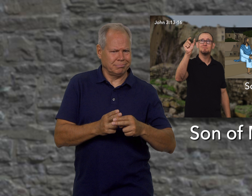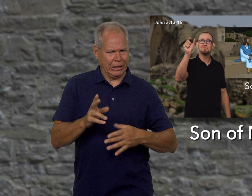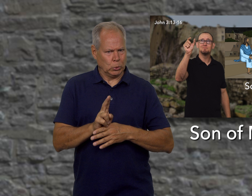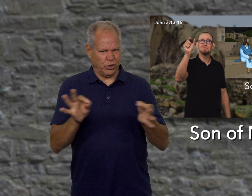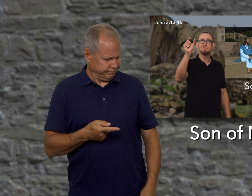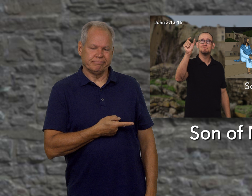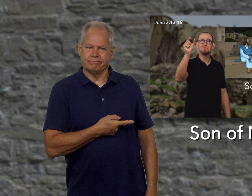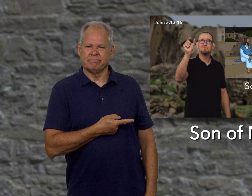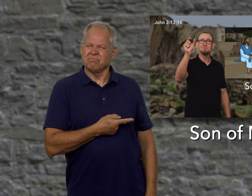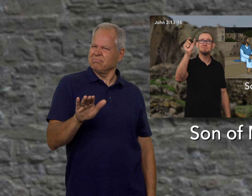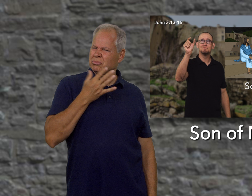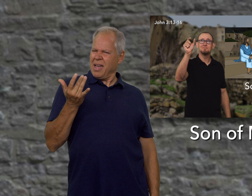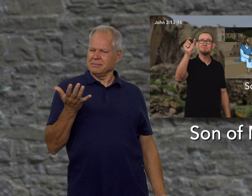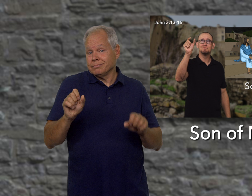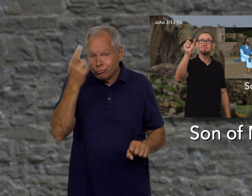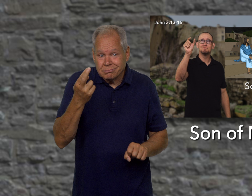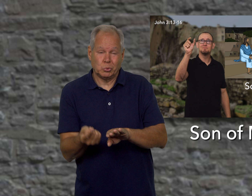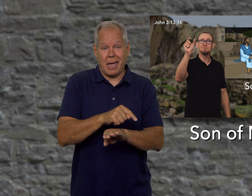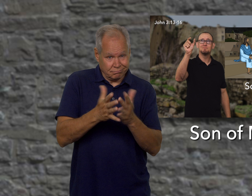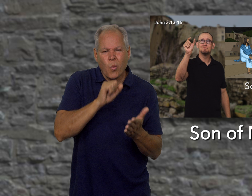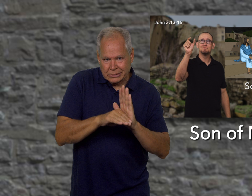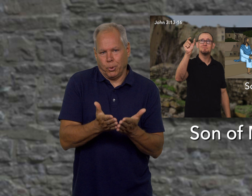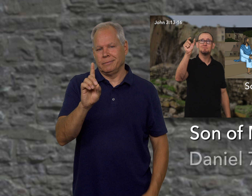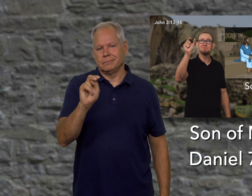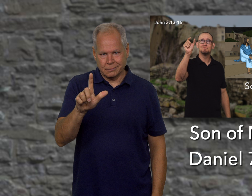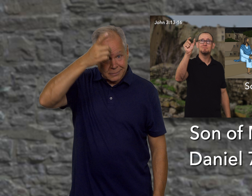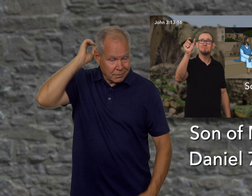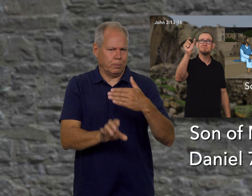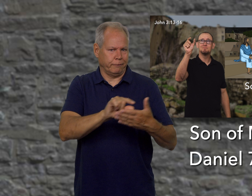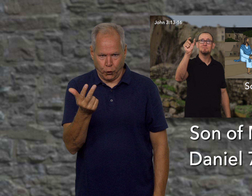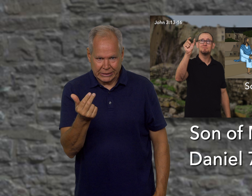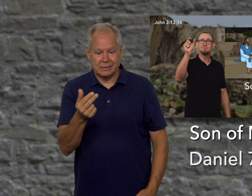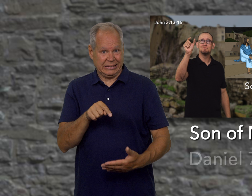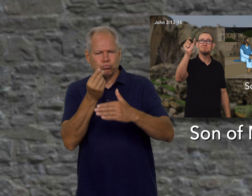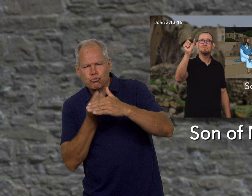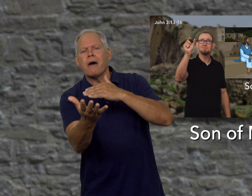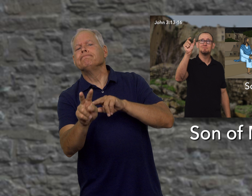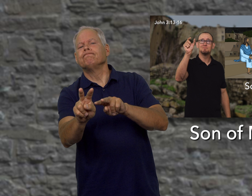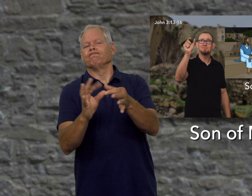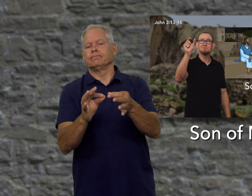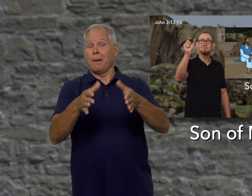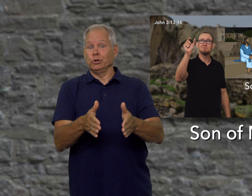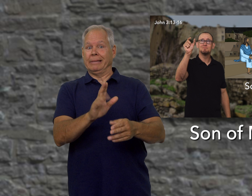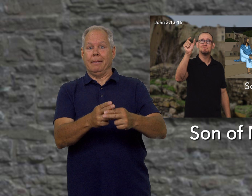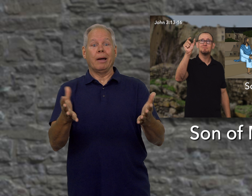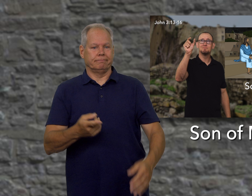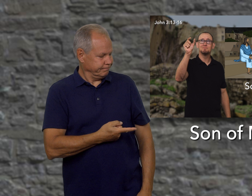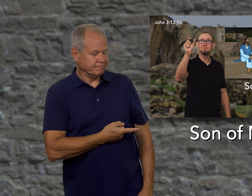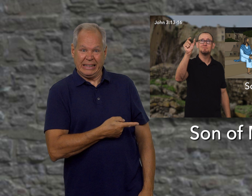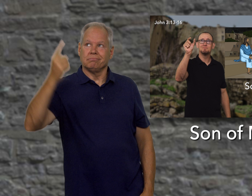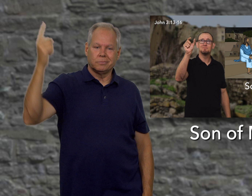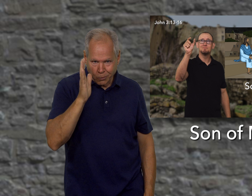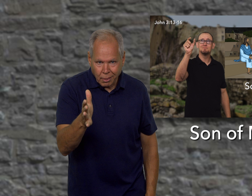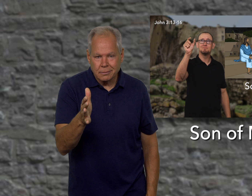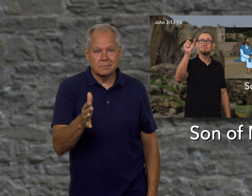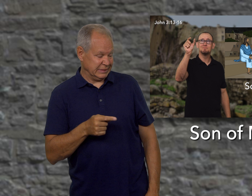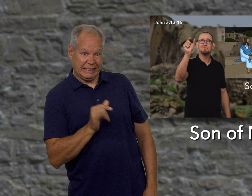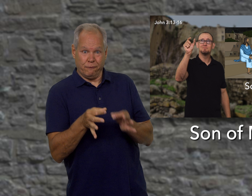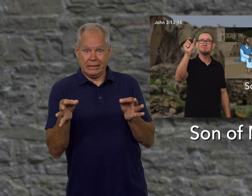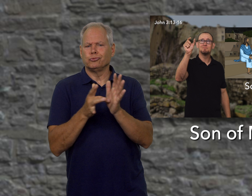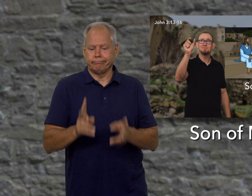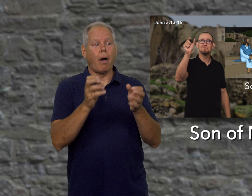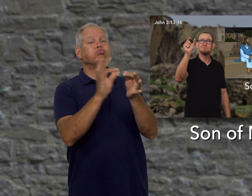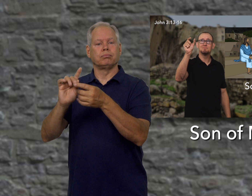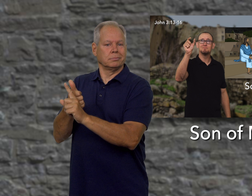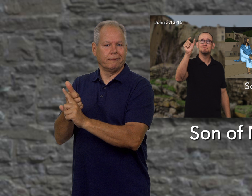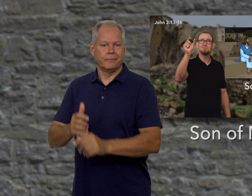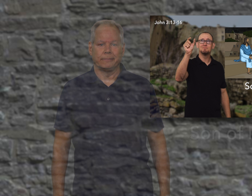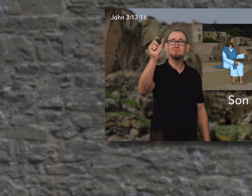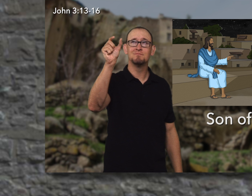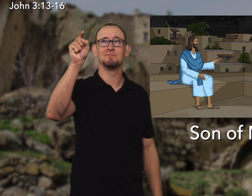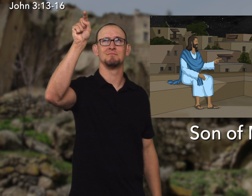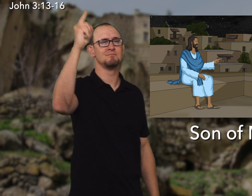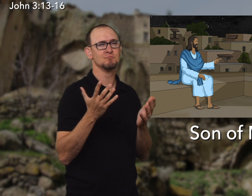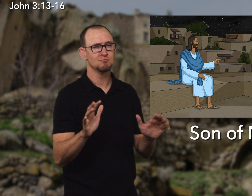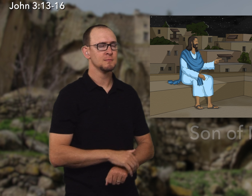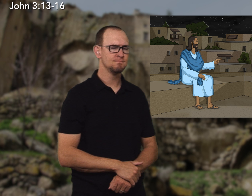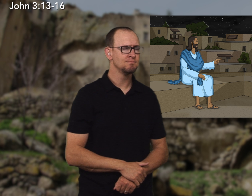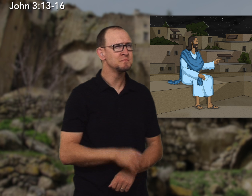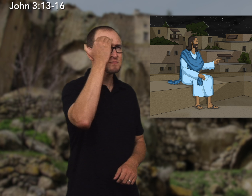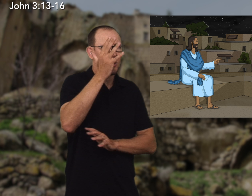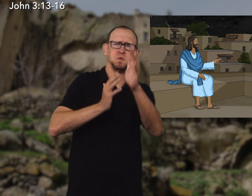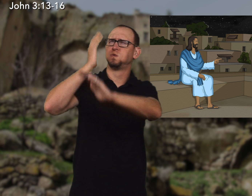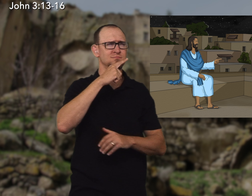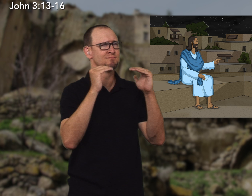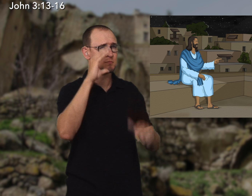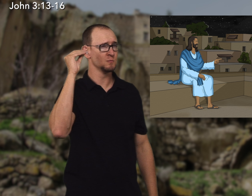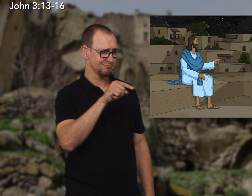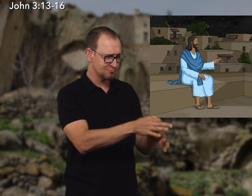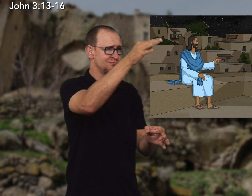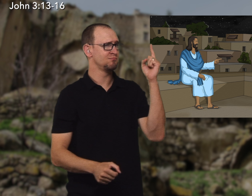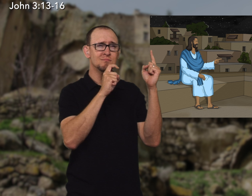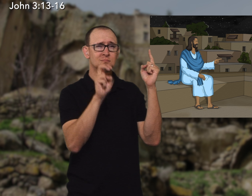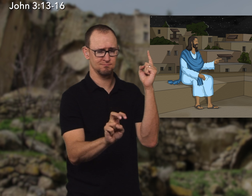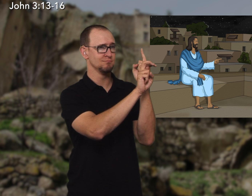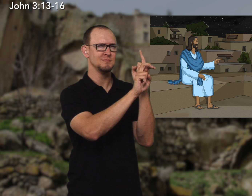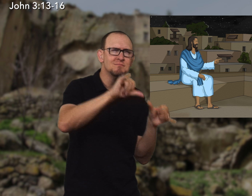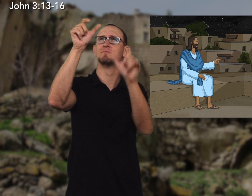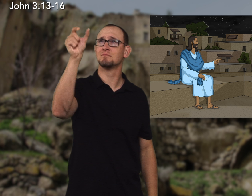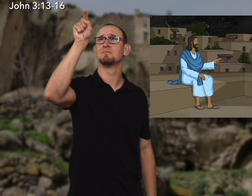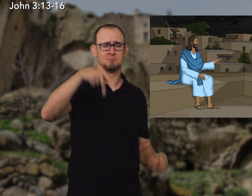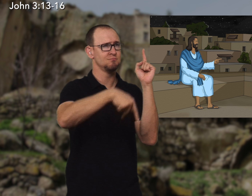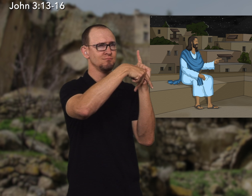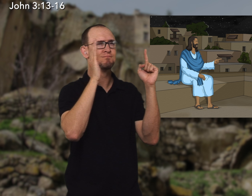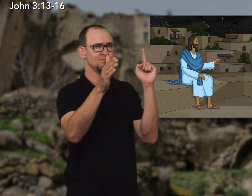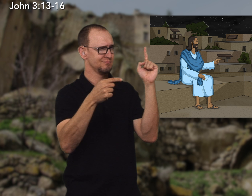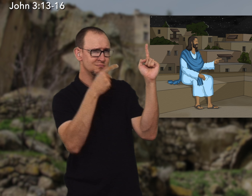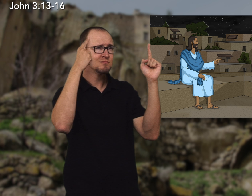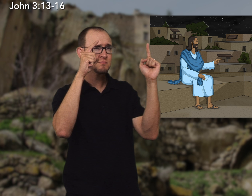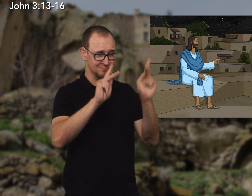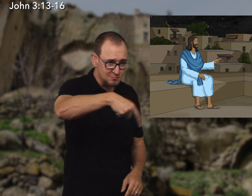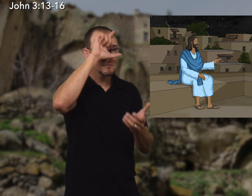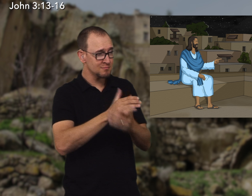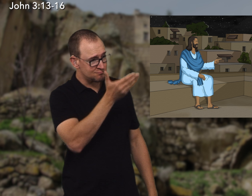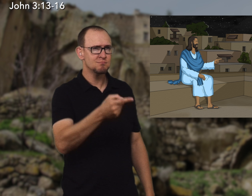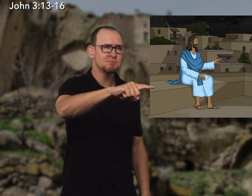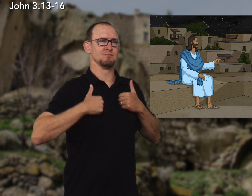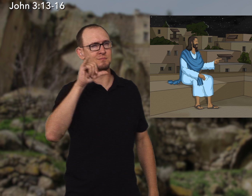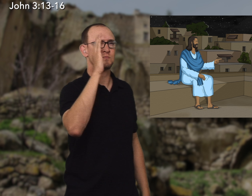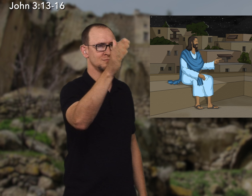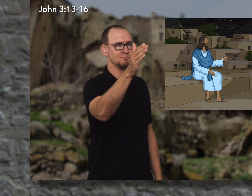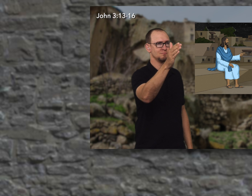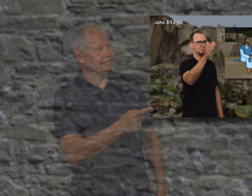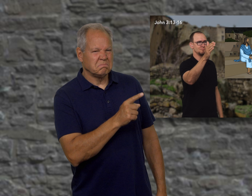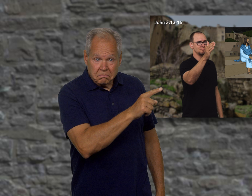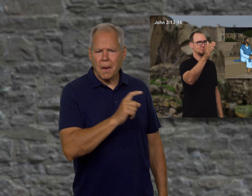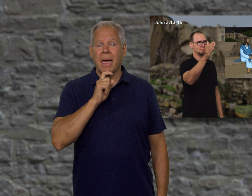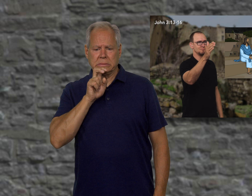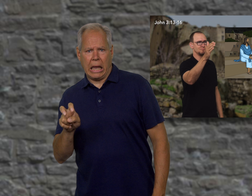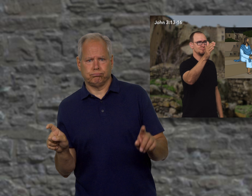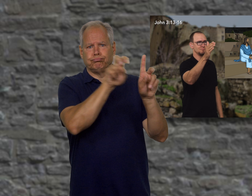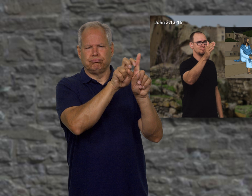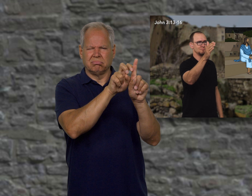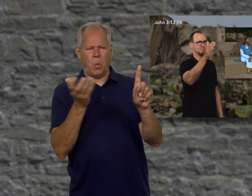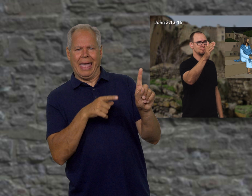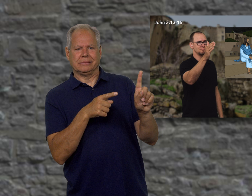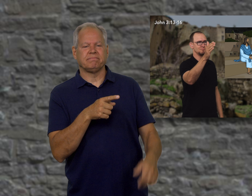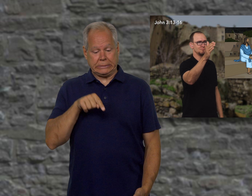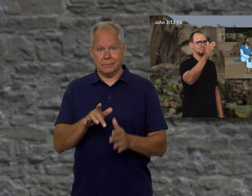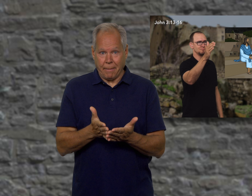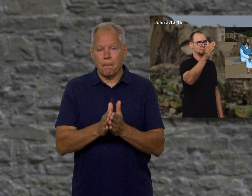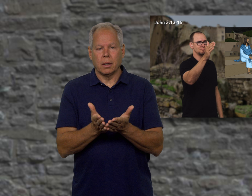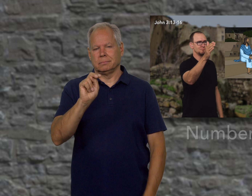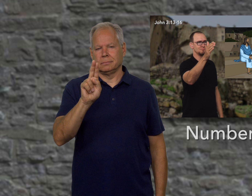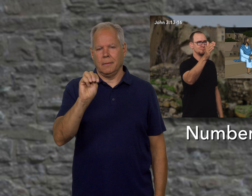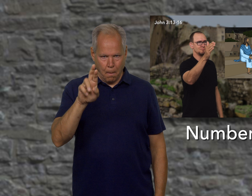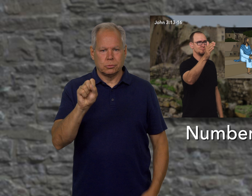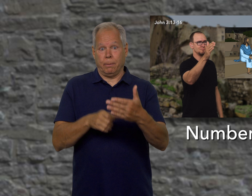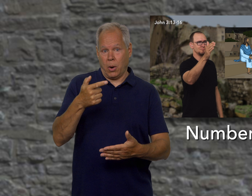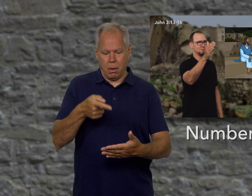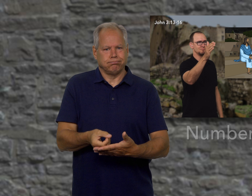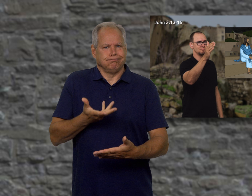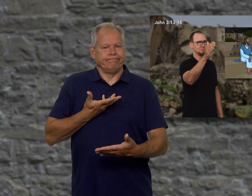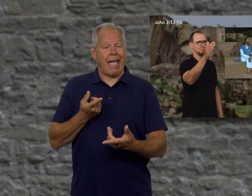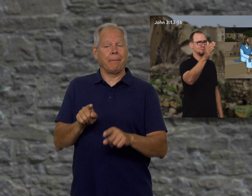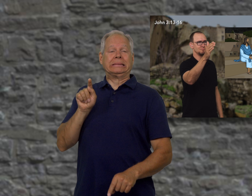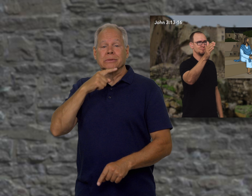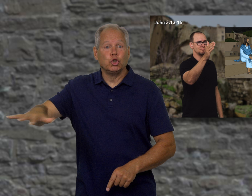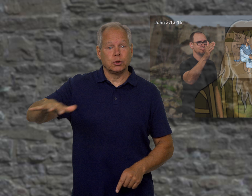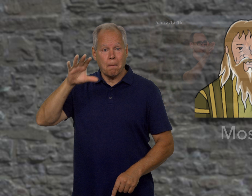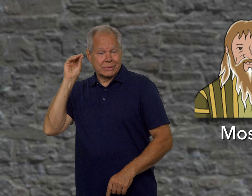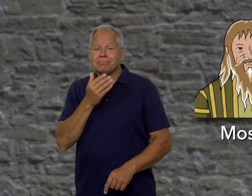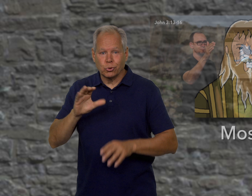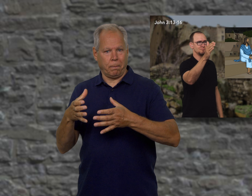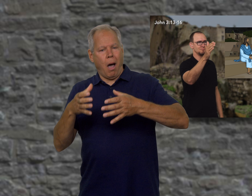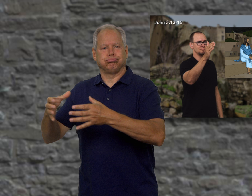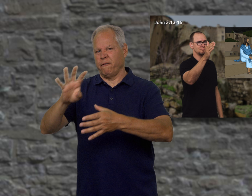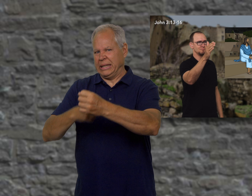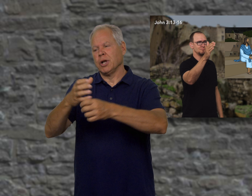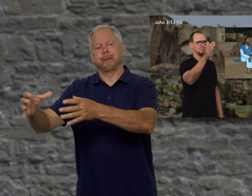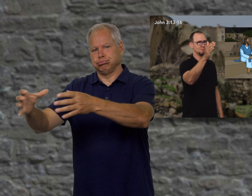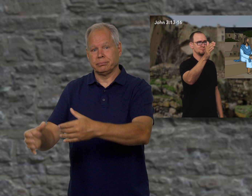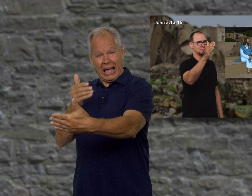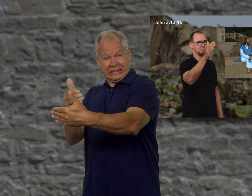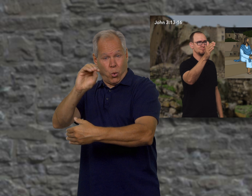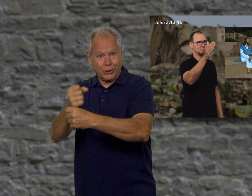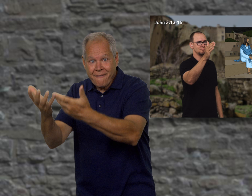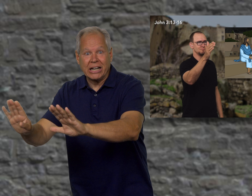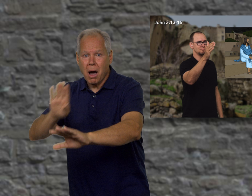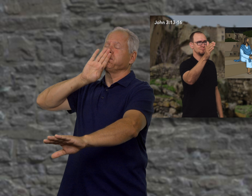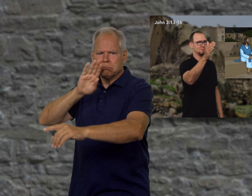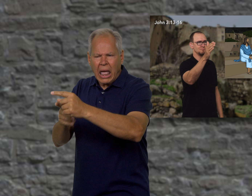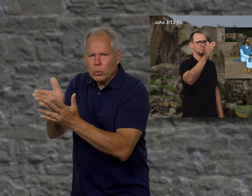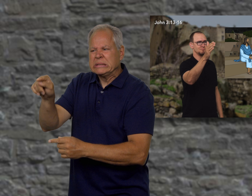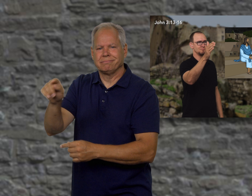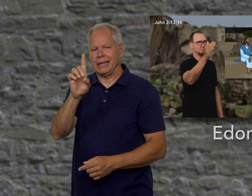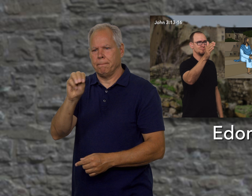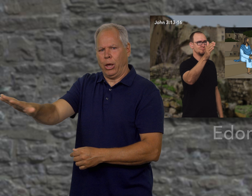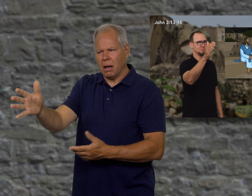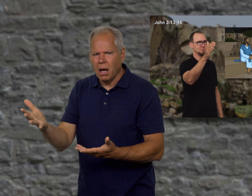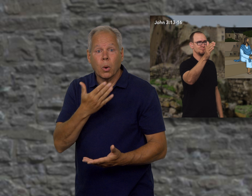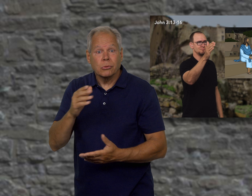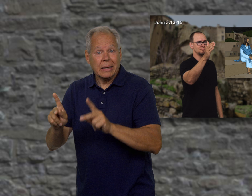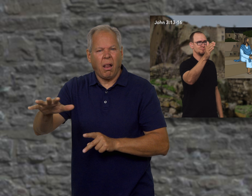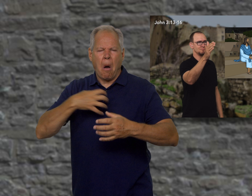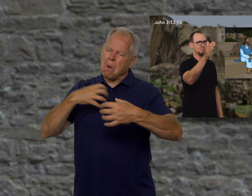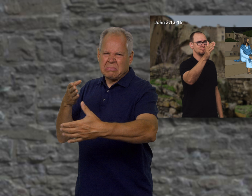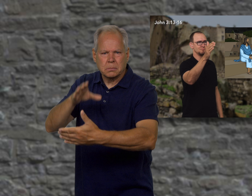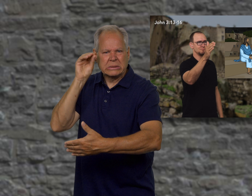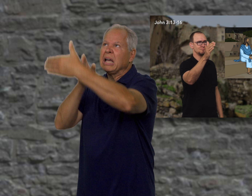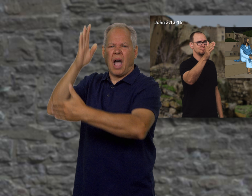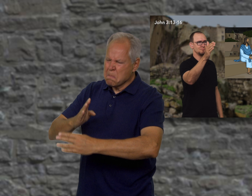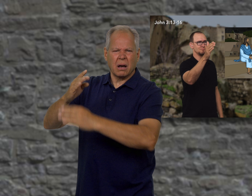Just as Moses lifted up the snake in the wilderness, so the Son of Man must be lifted up, that everyone who believes in Him may have eternal life.